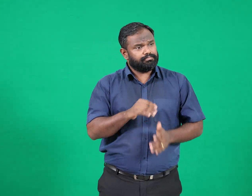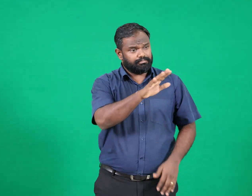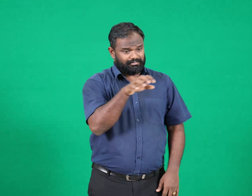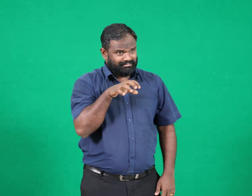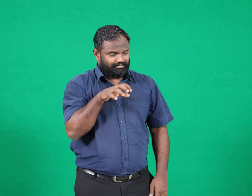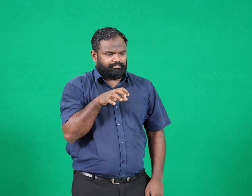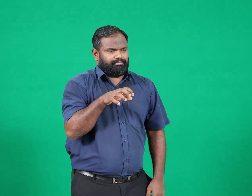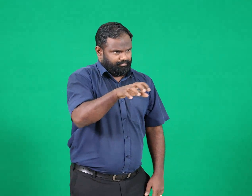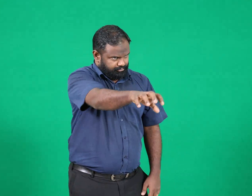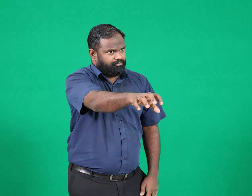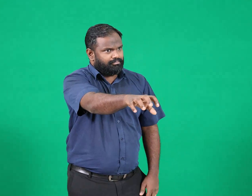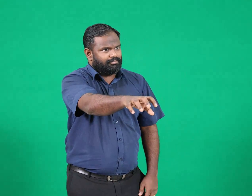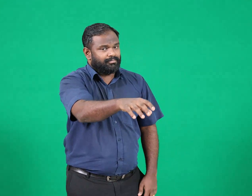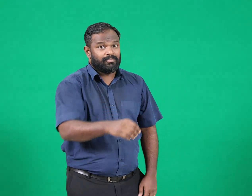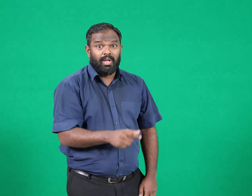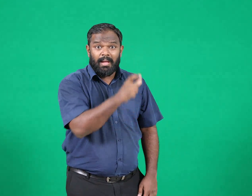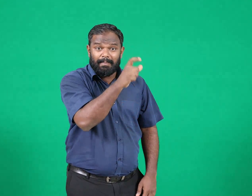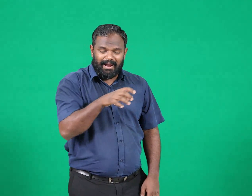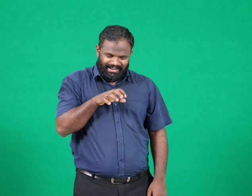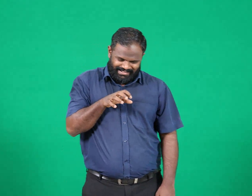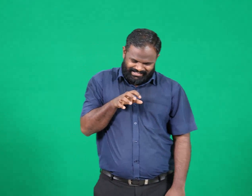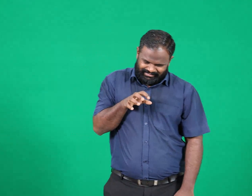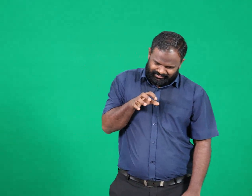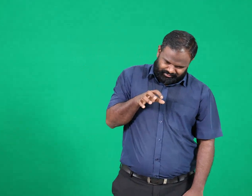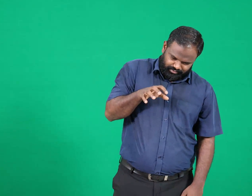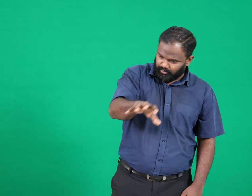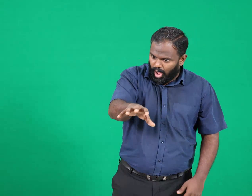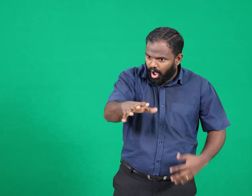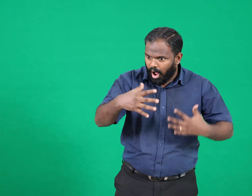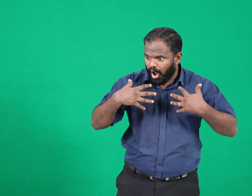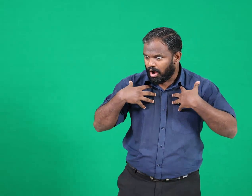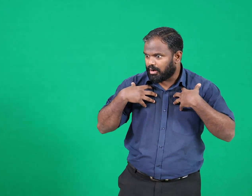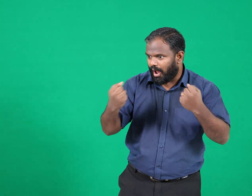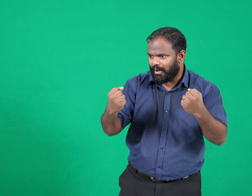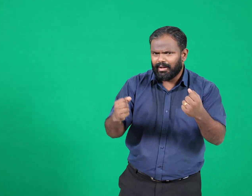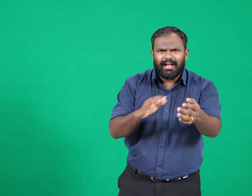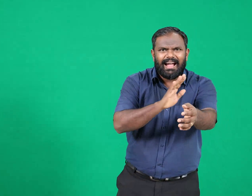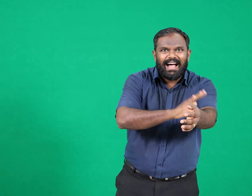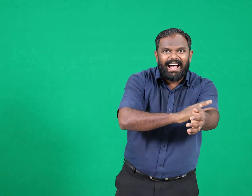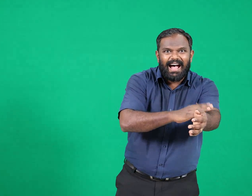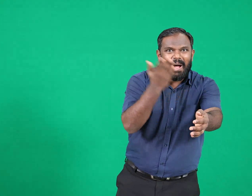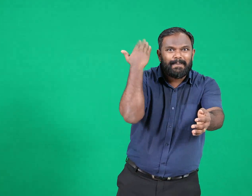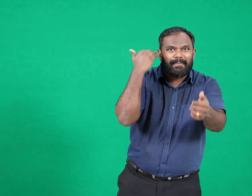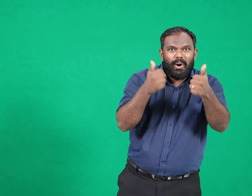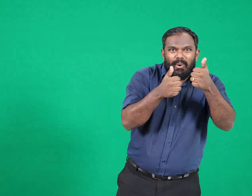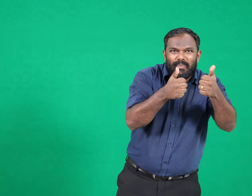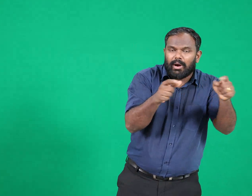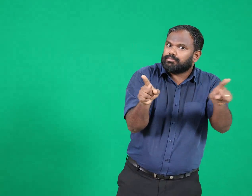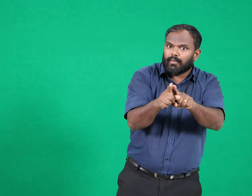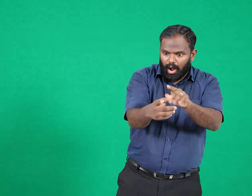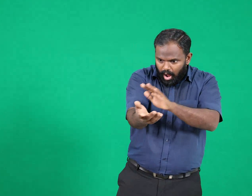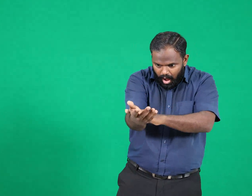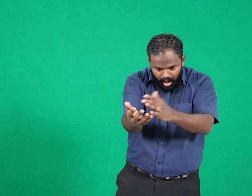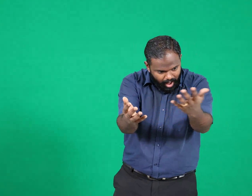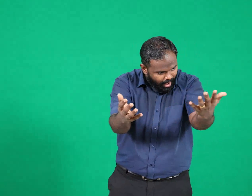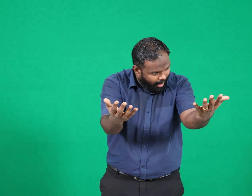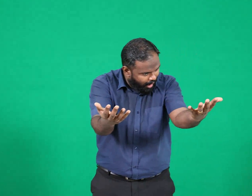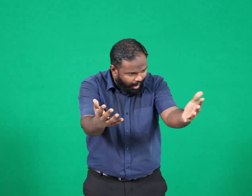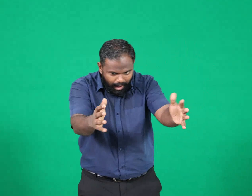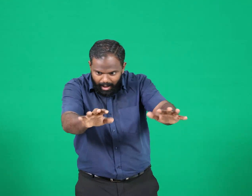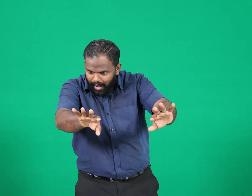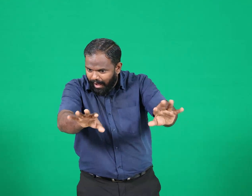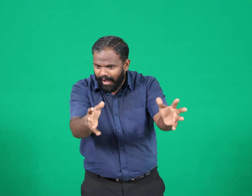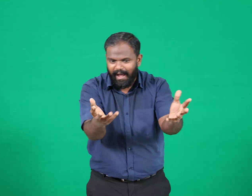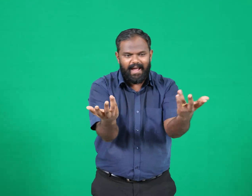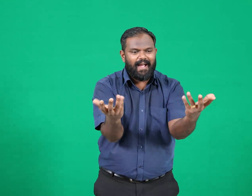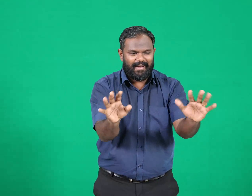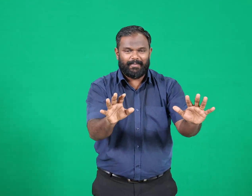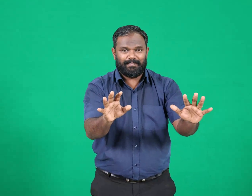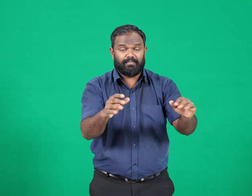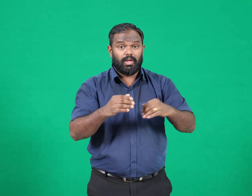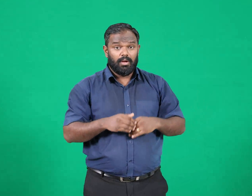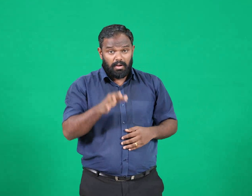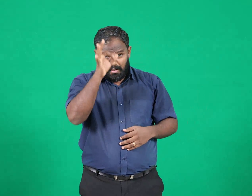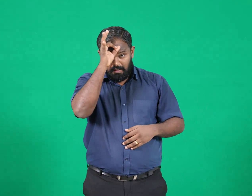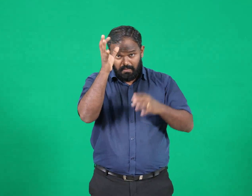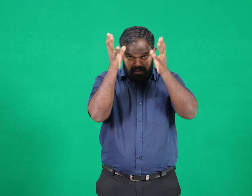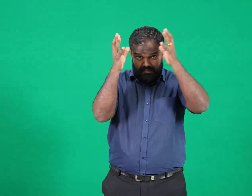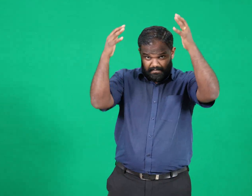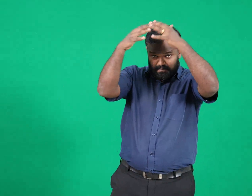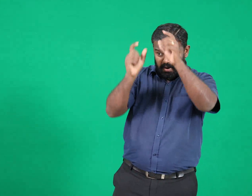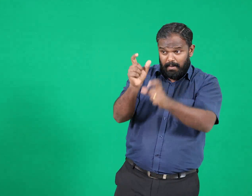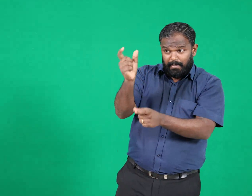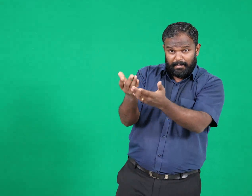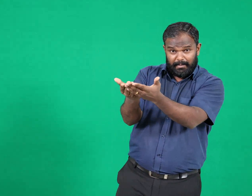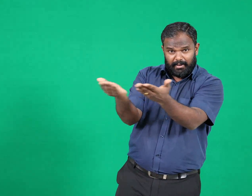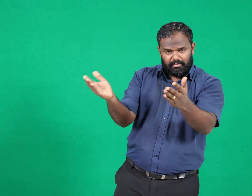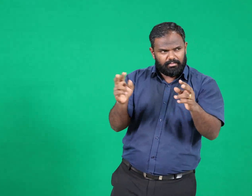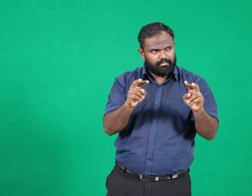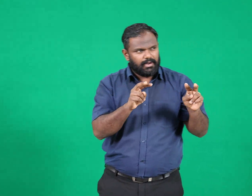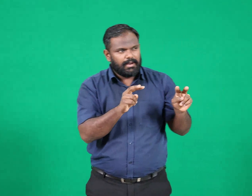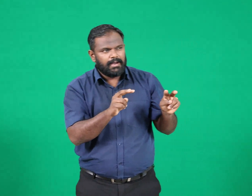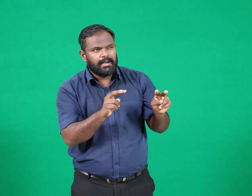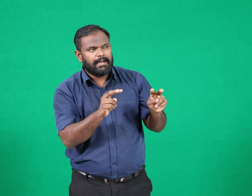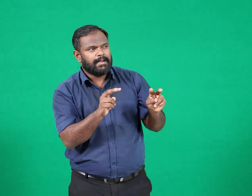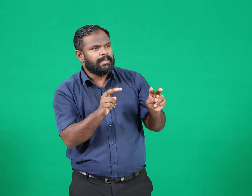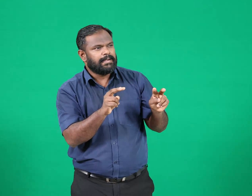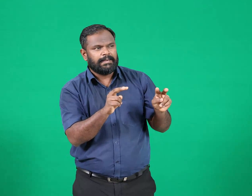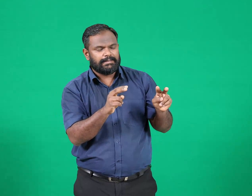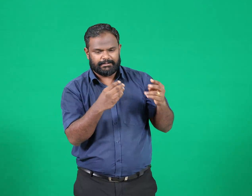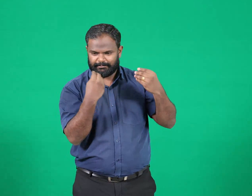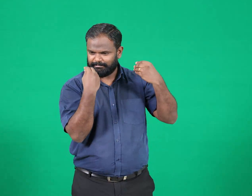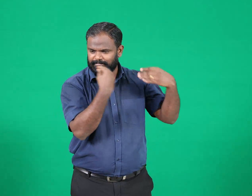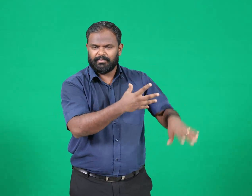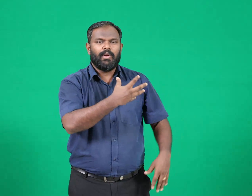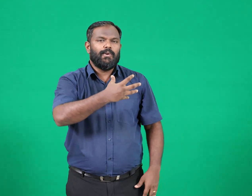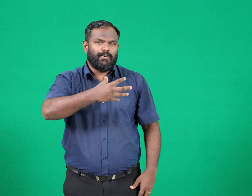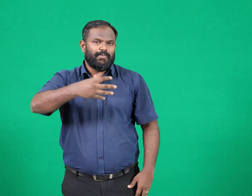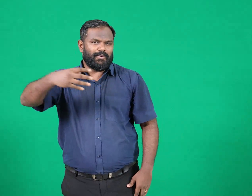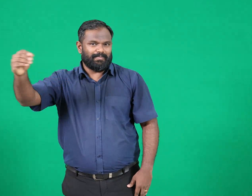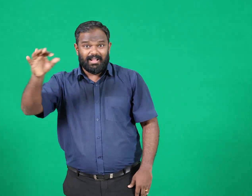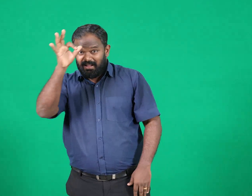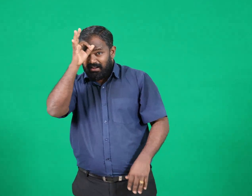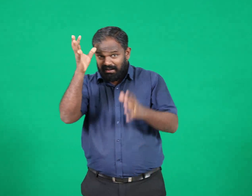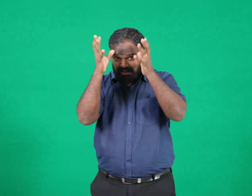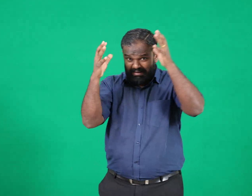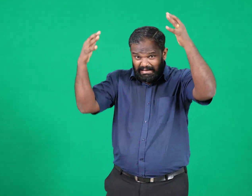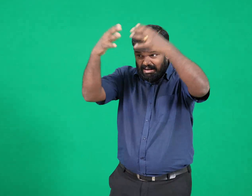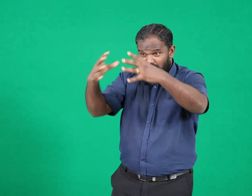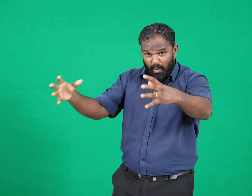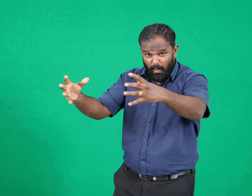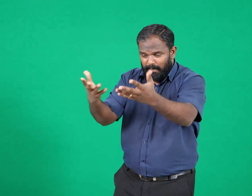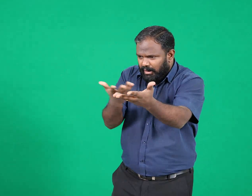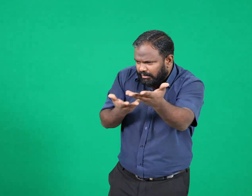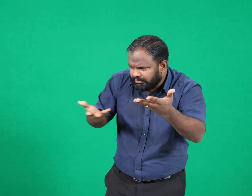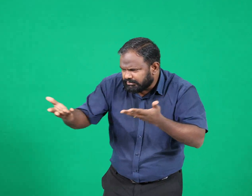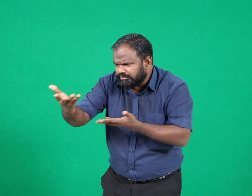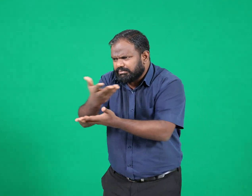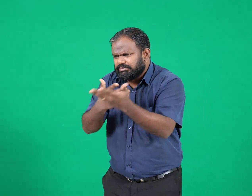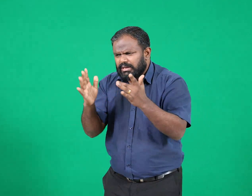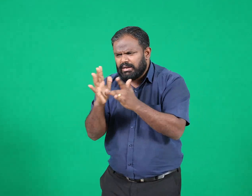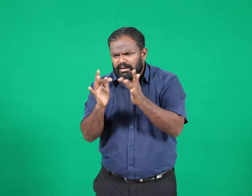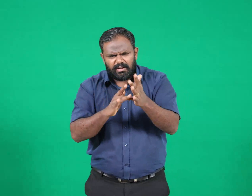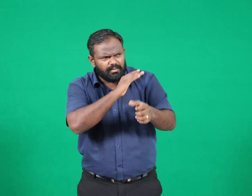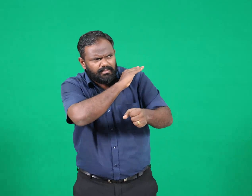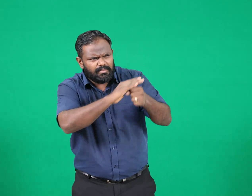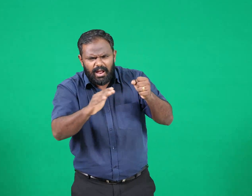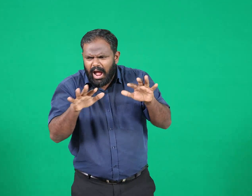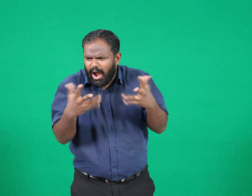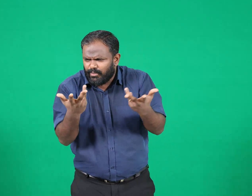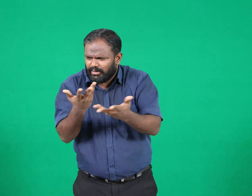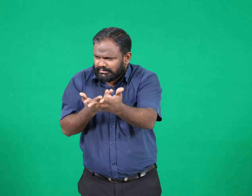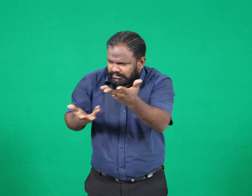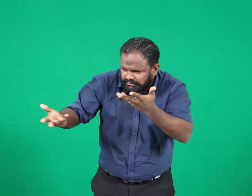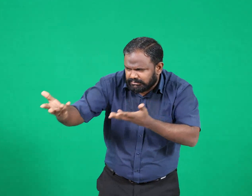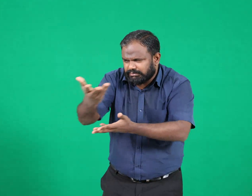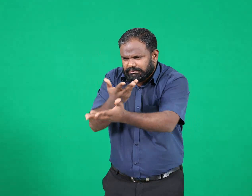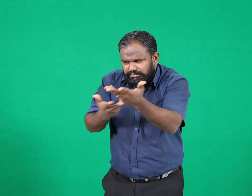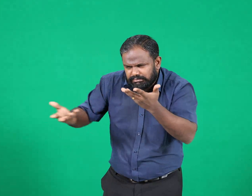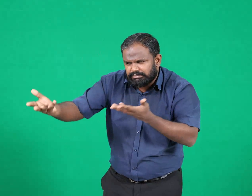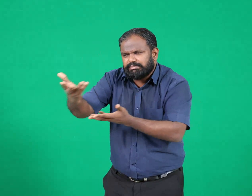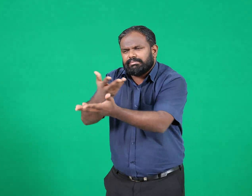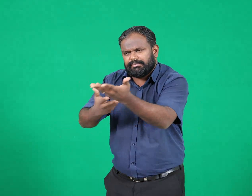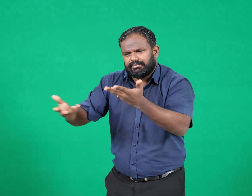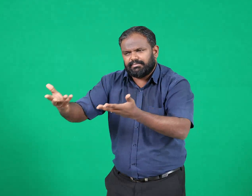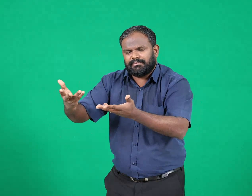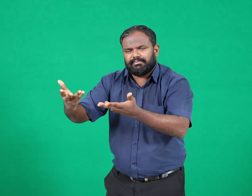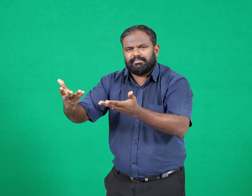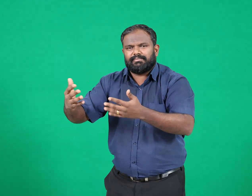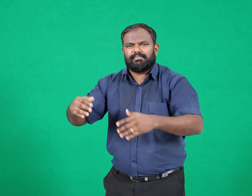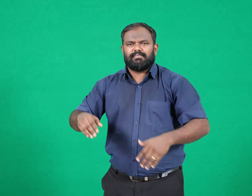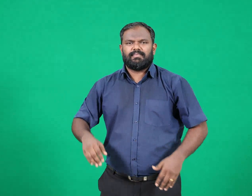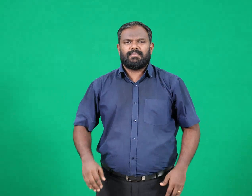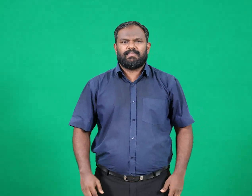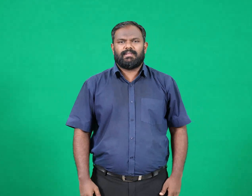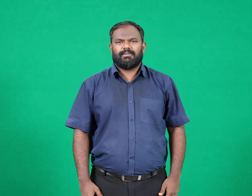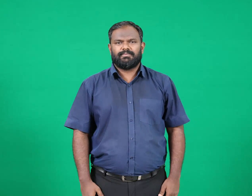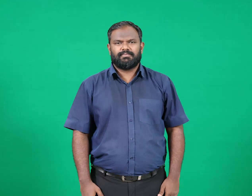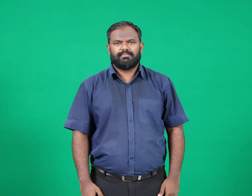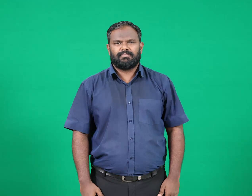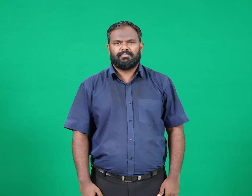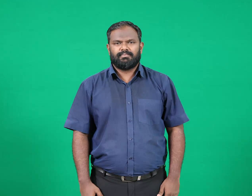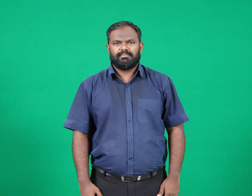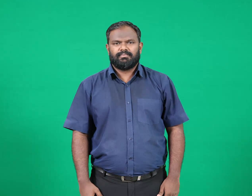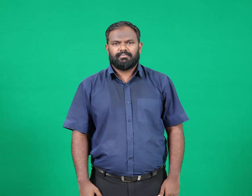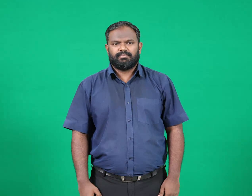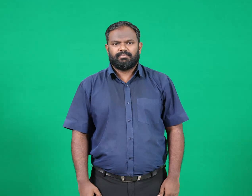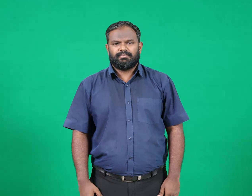So he stretched it out, and it was restored to full use, just like the other. But the Pharisees went out and plotted how they might kill Jesus.